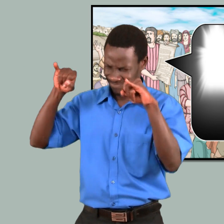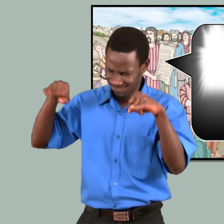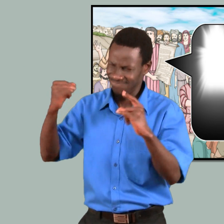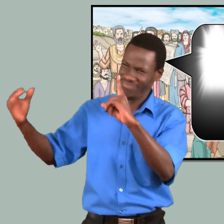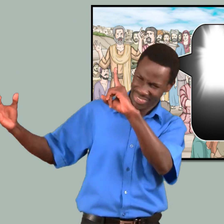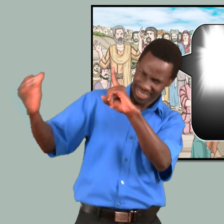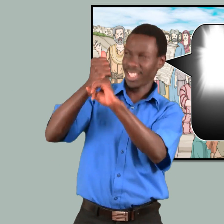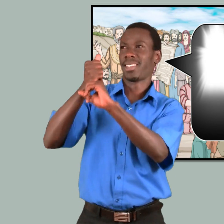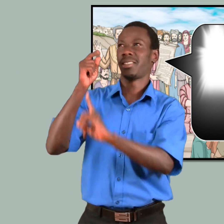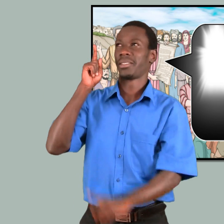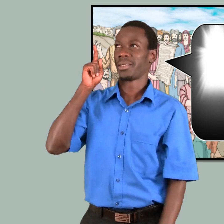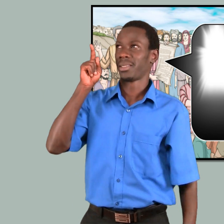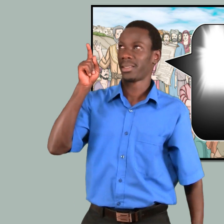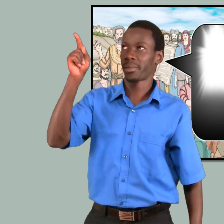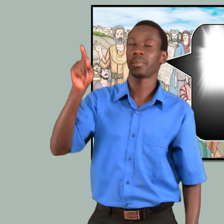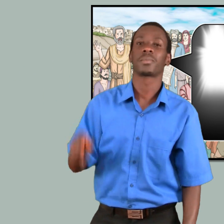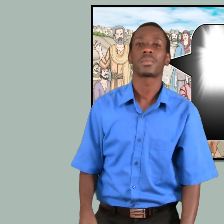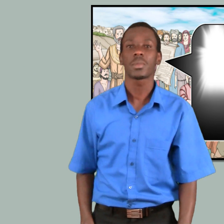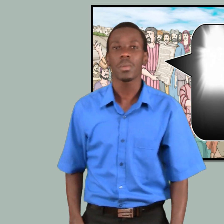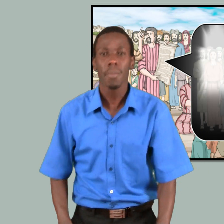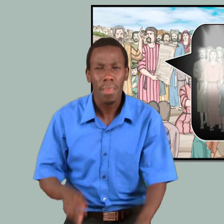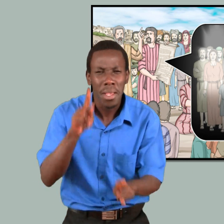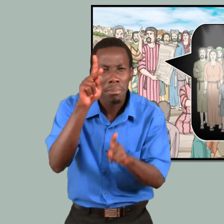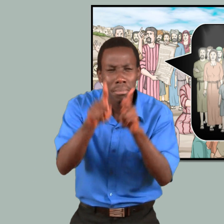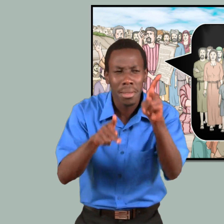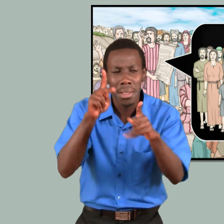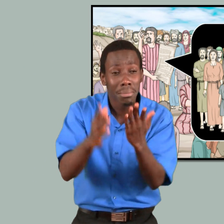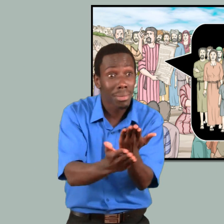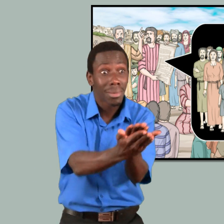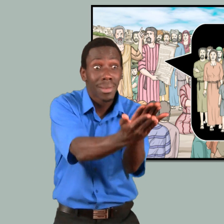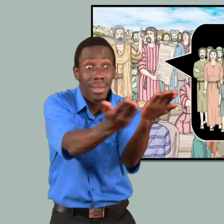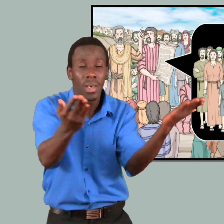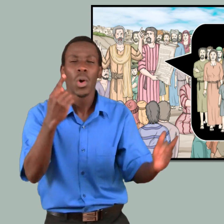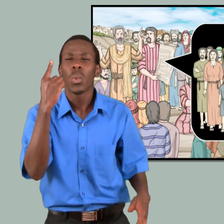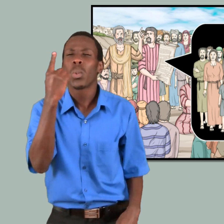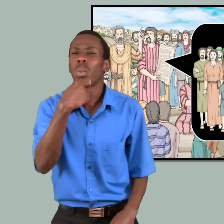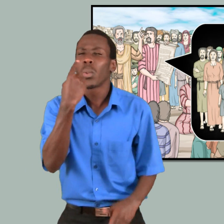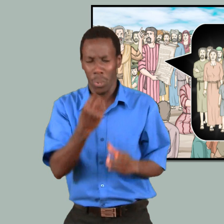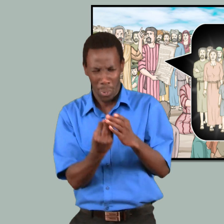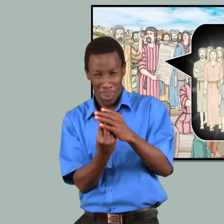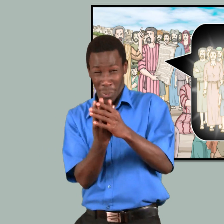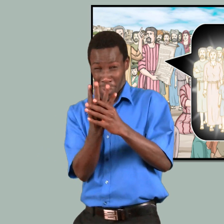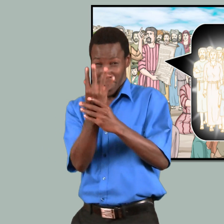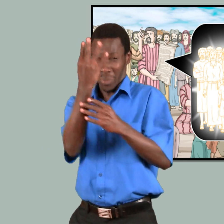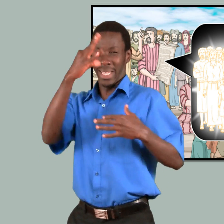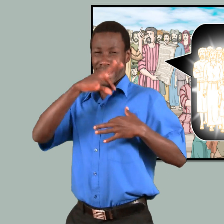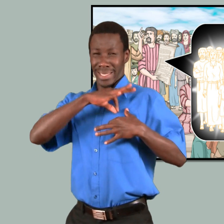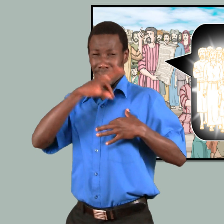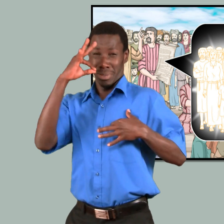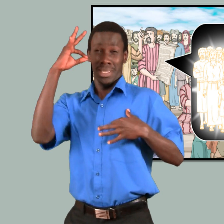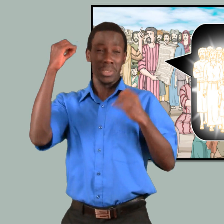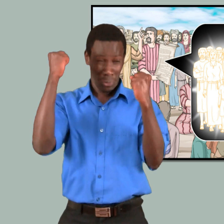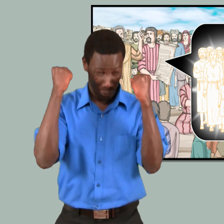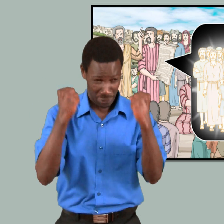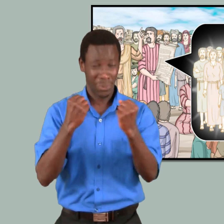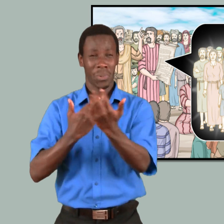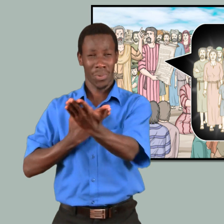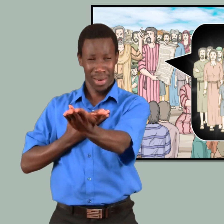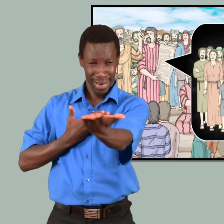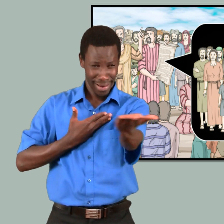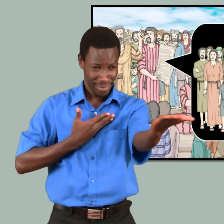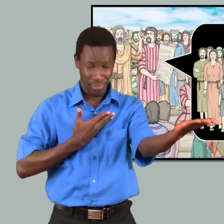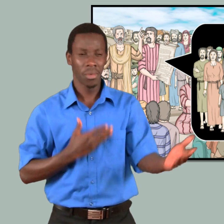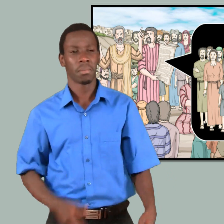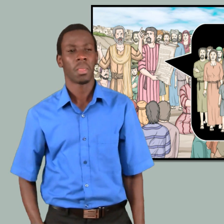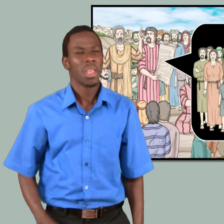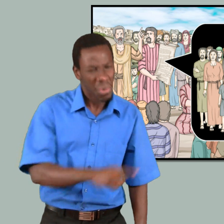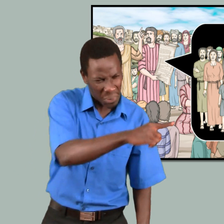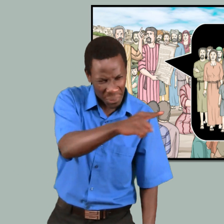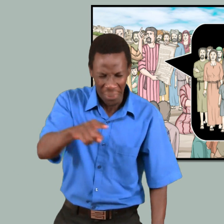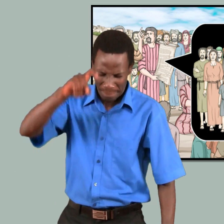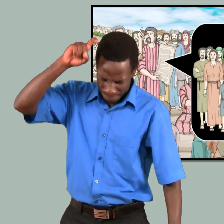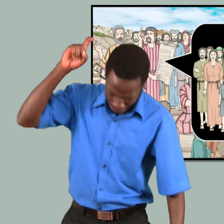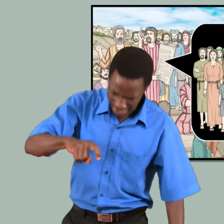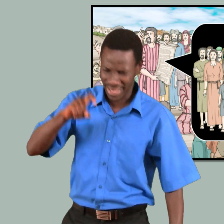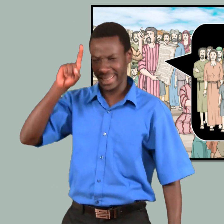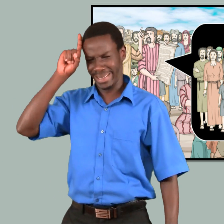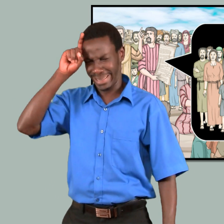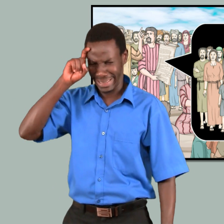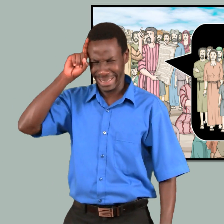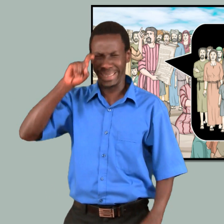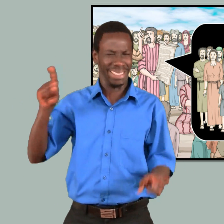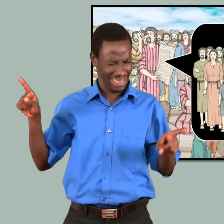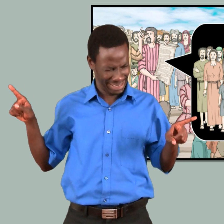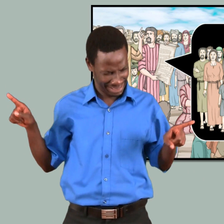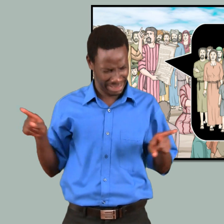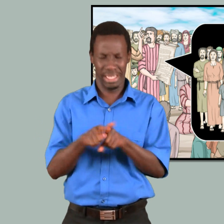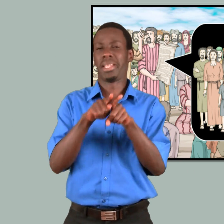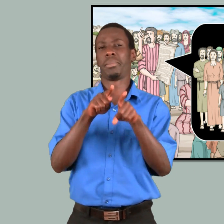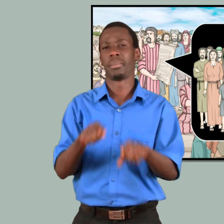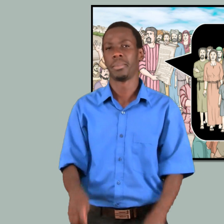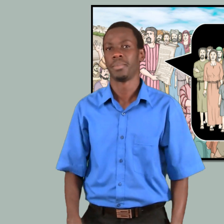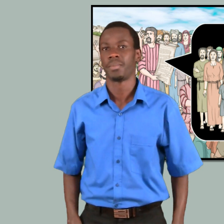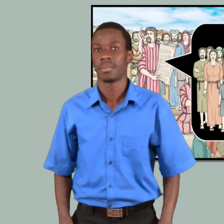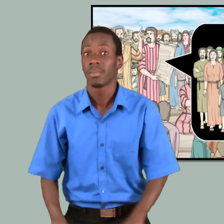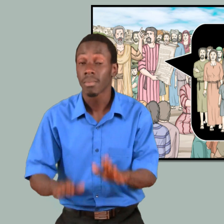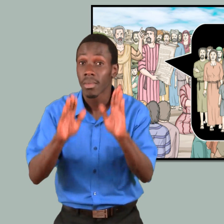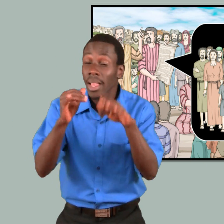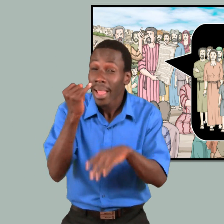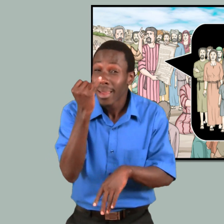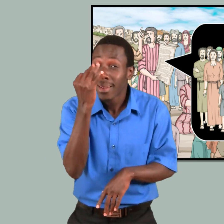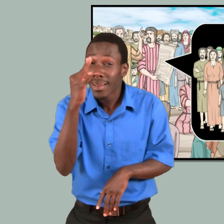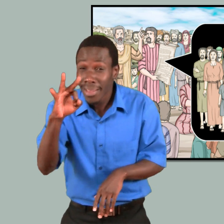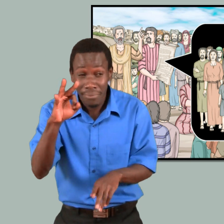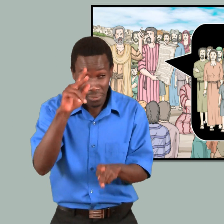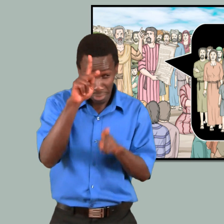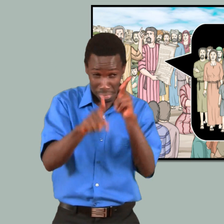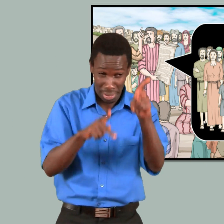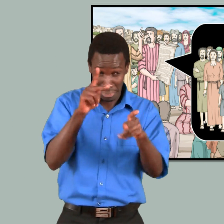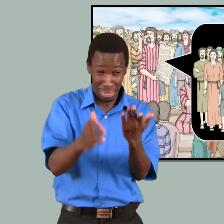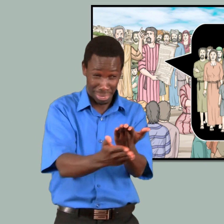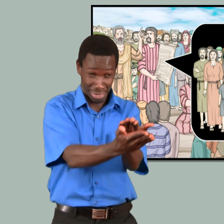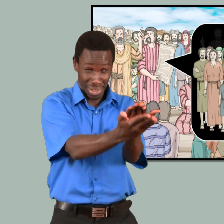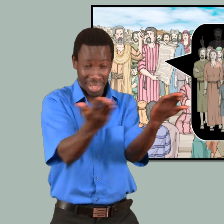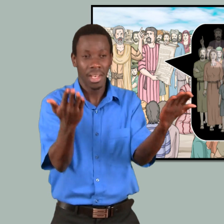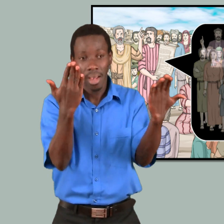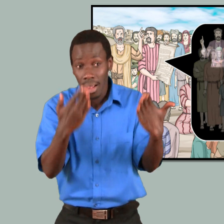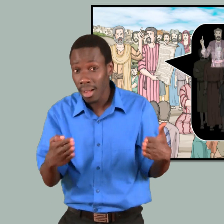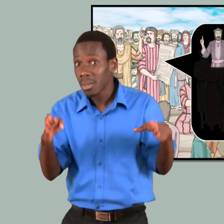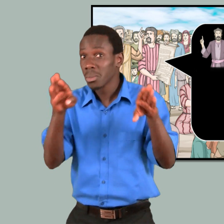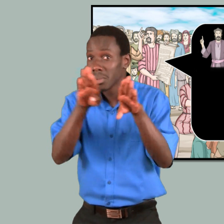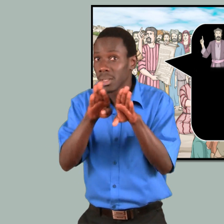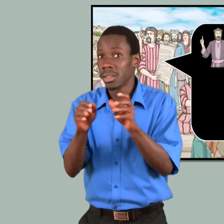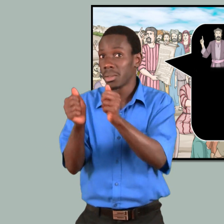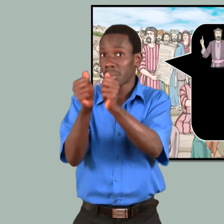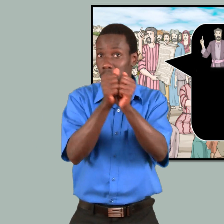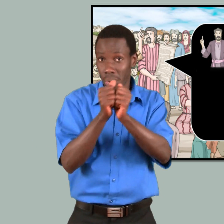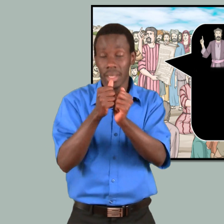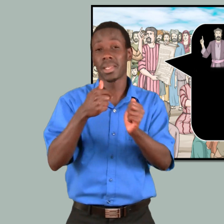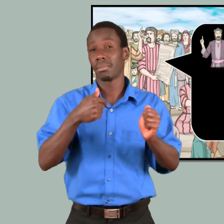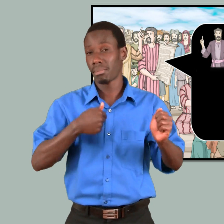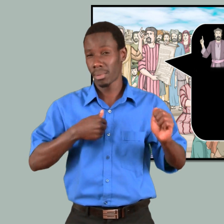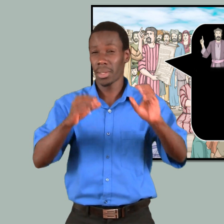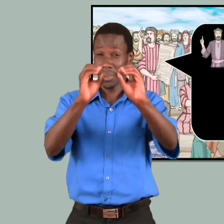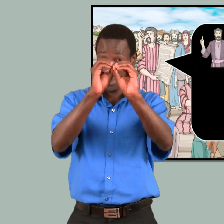All of us who are mature should embrace this point of view.